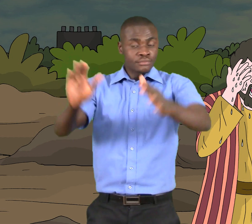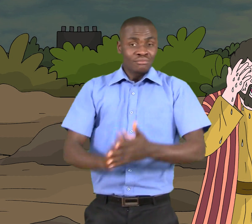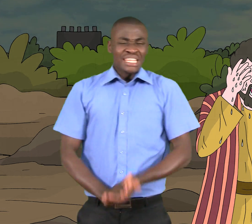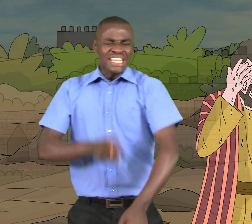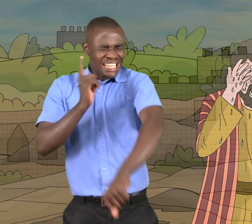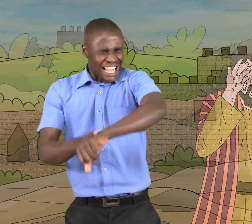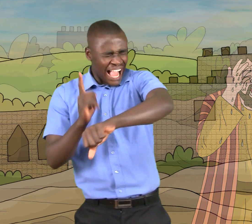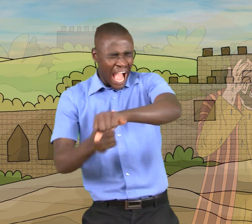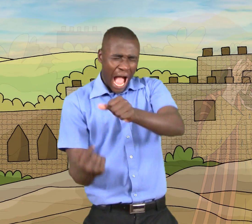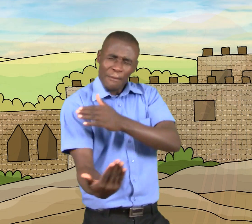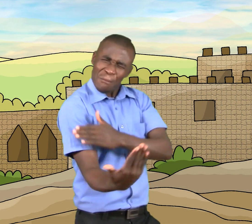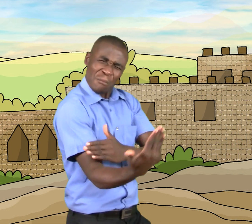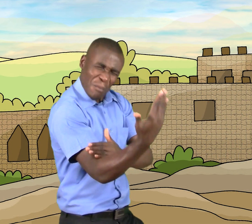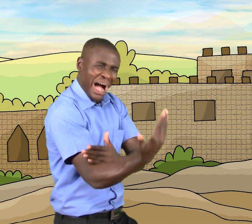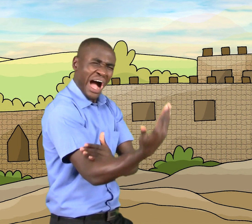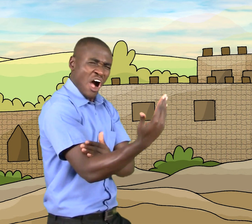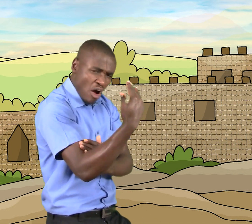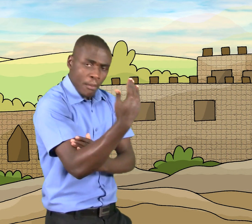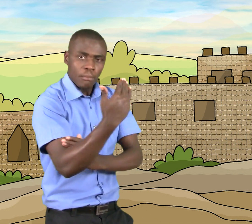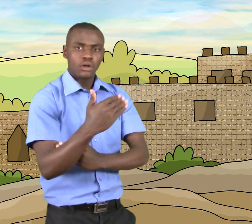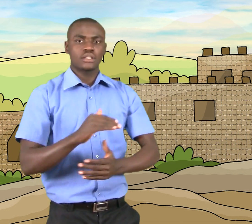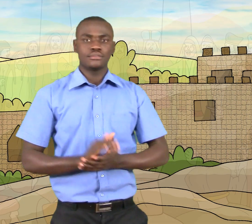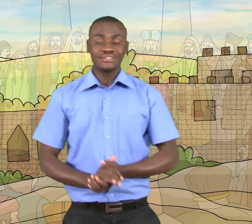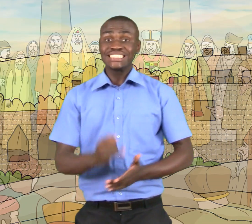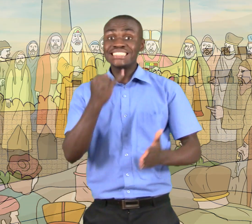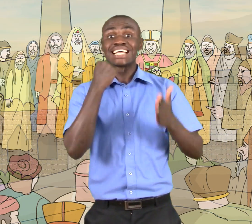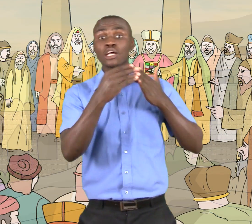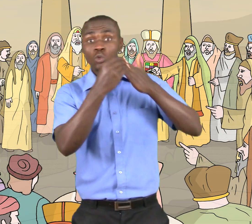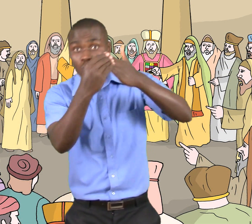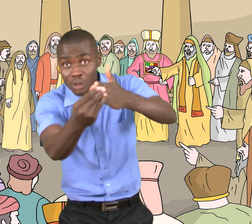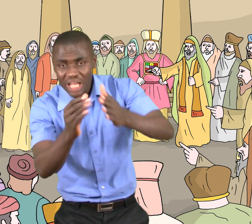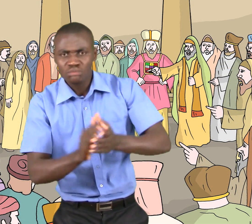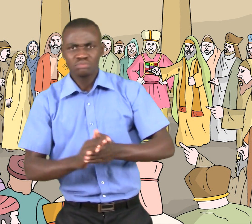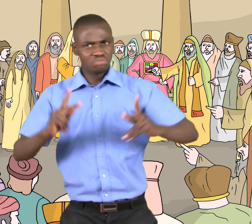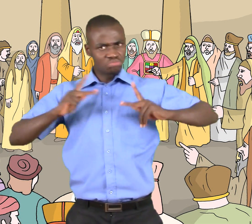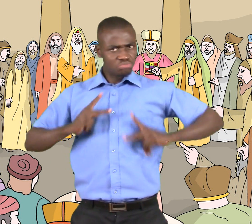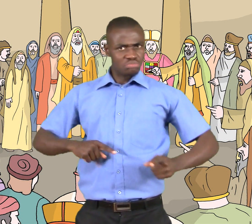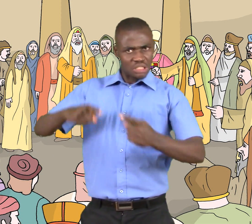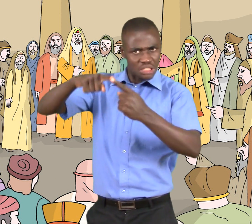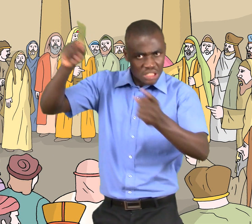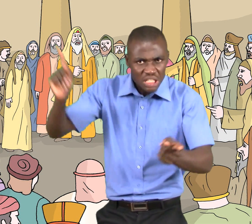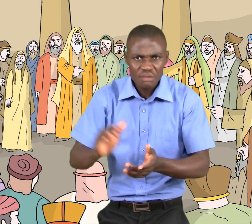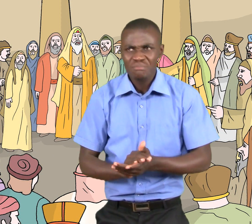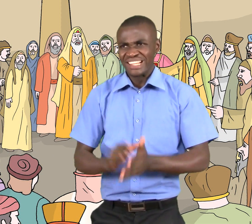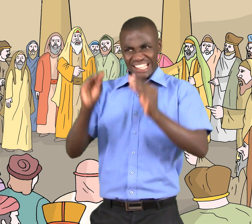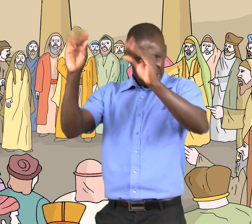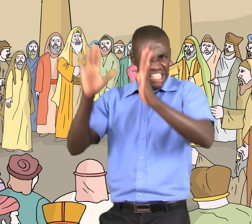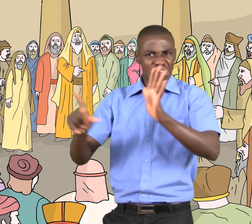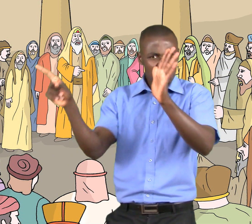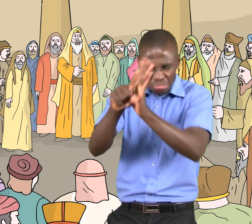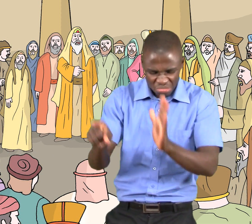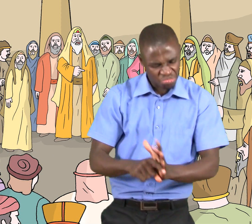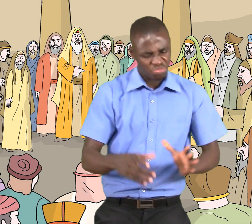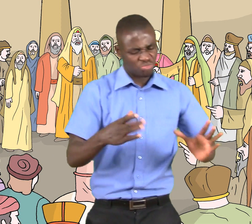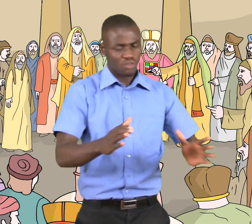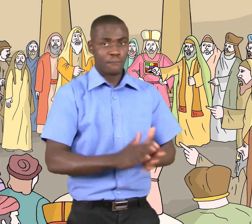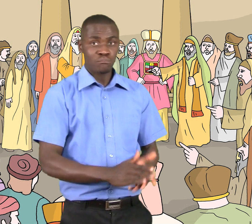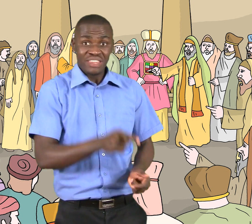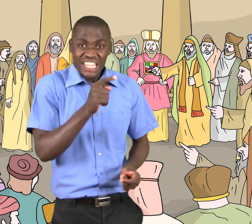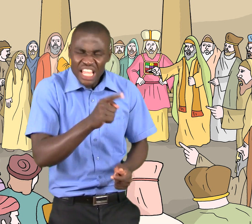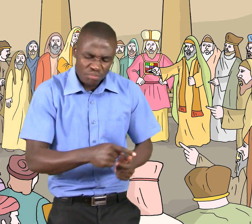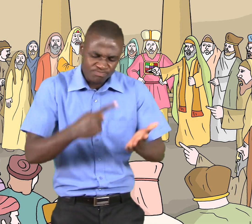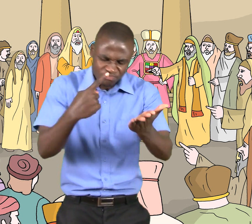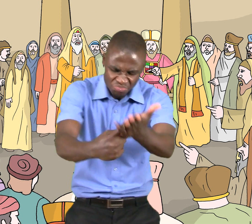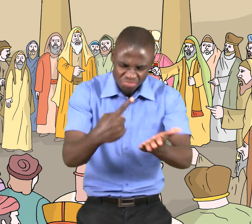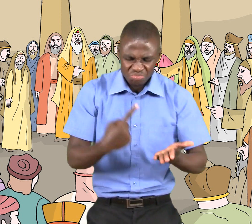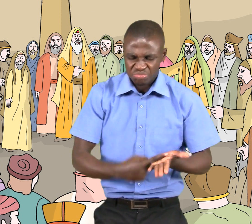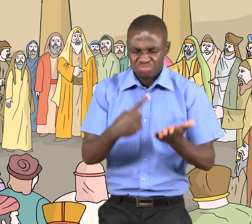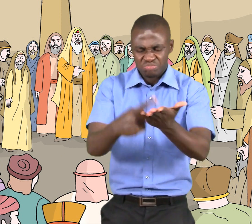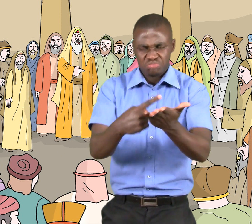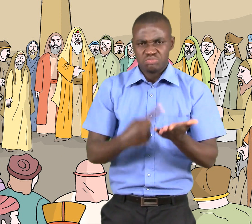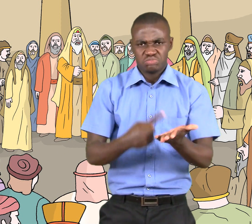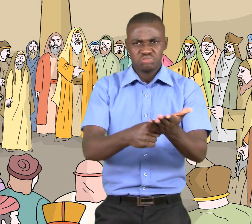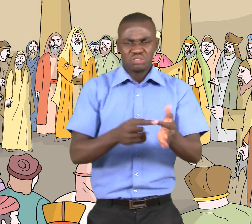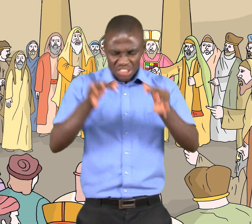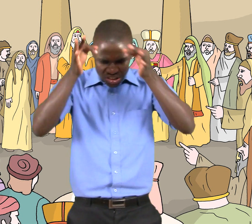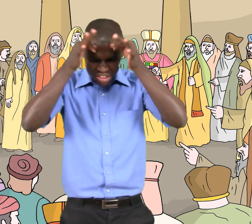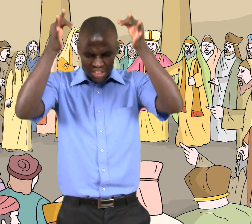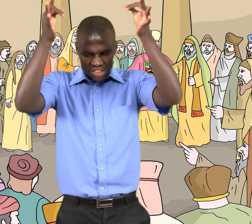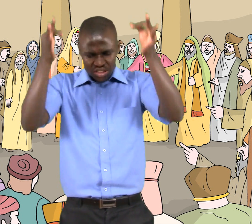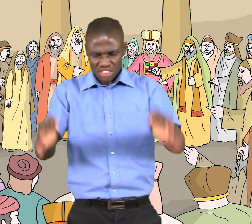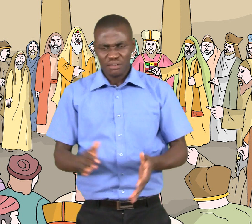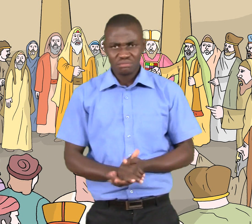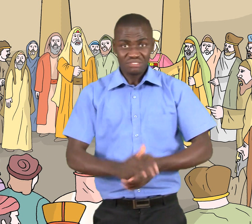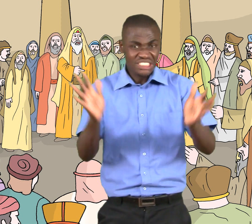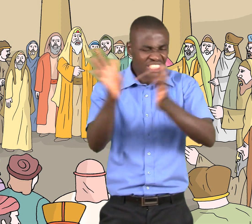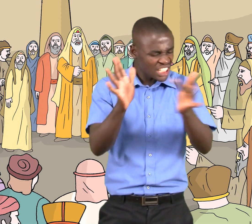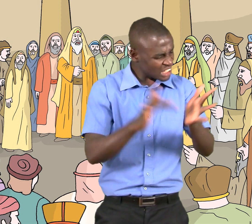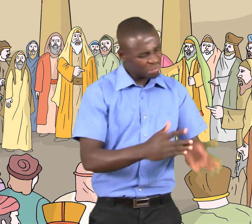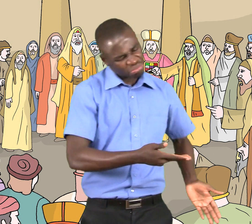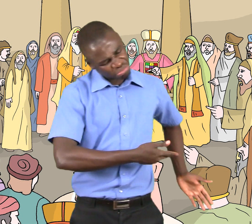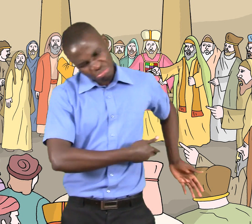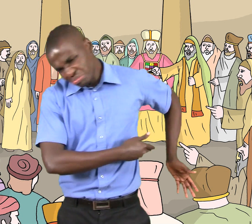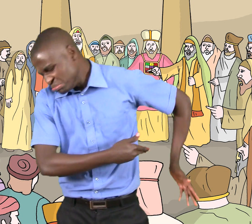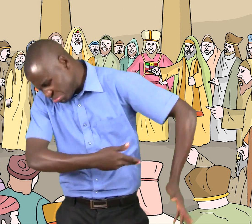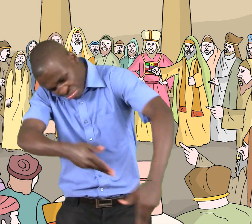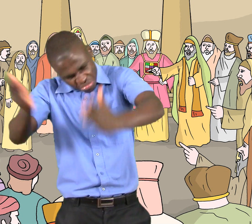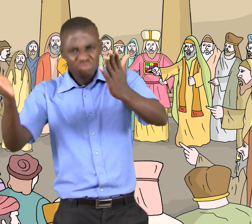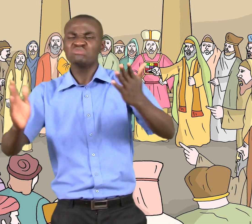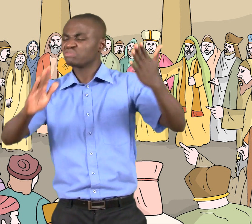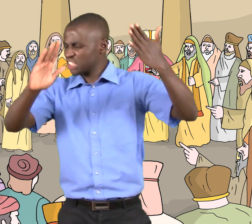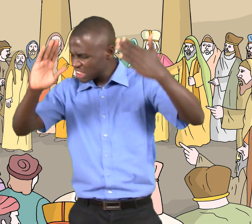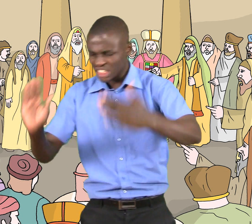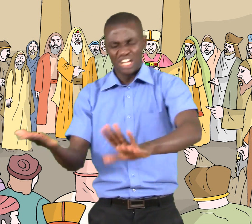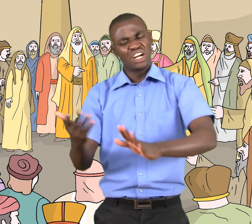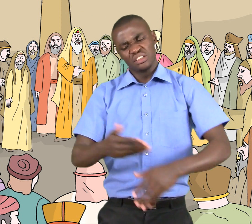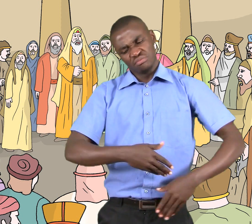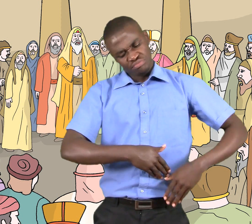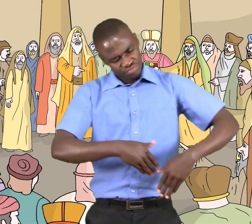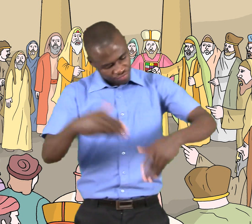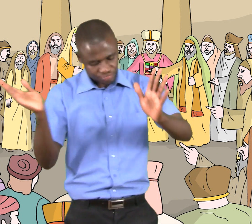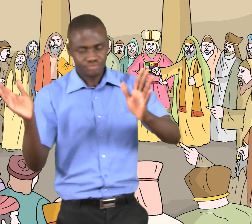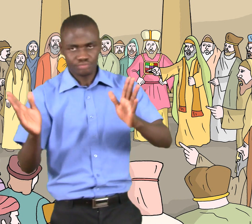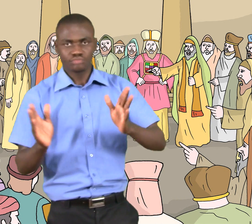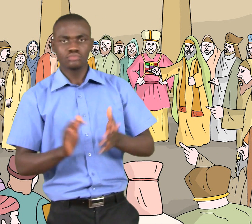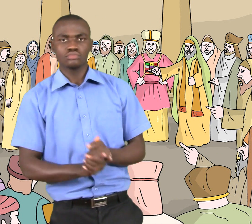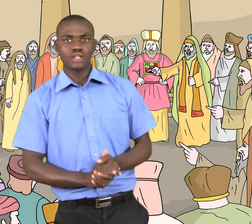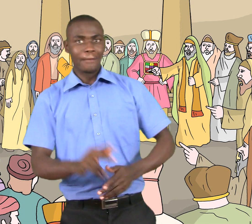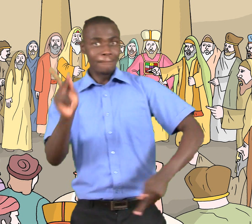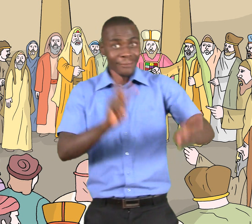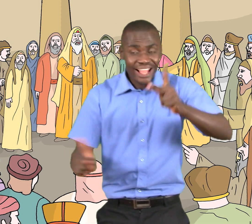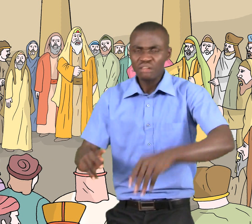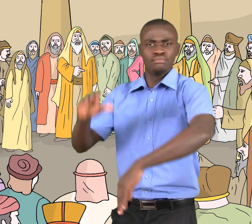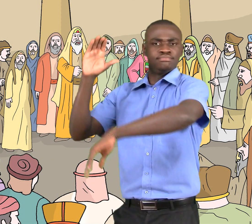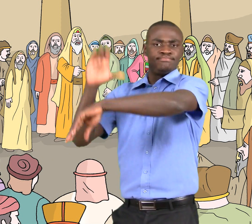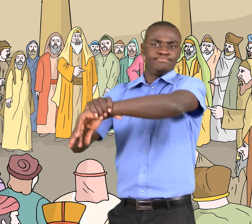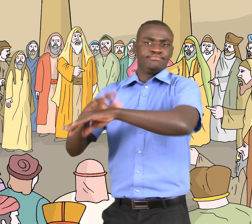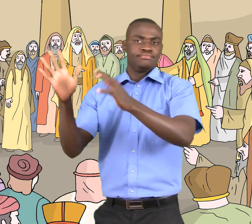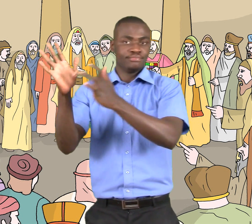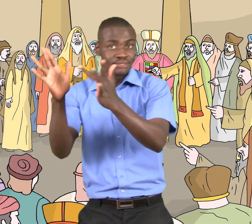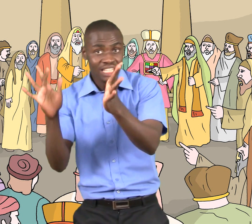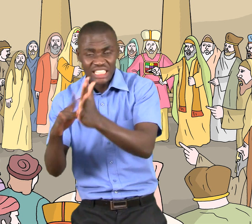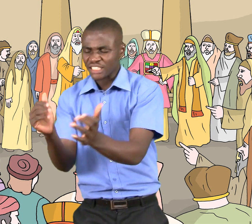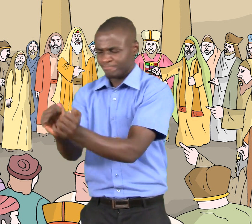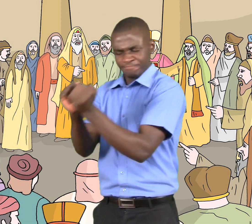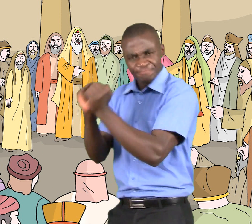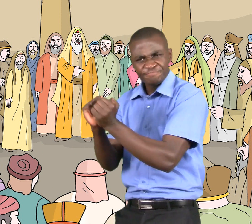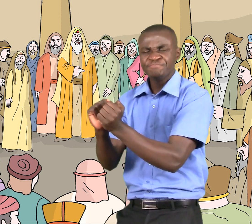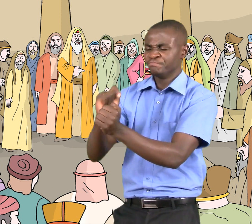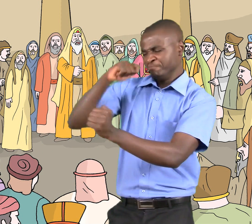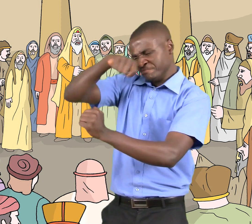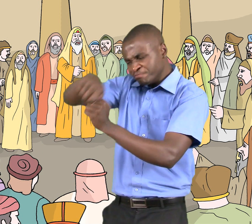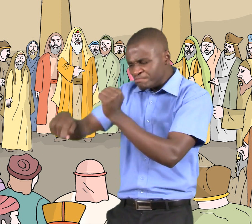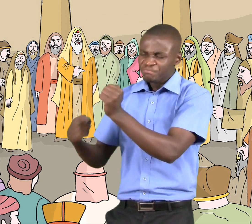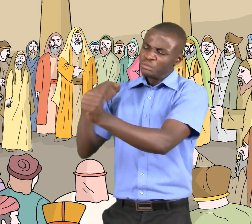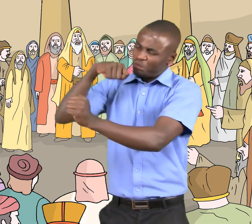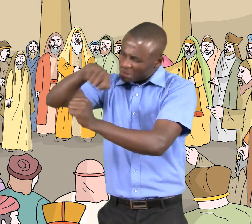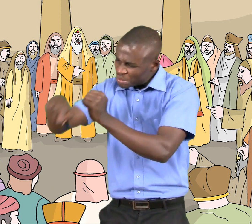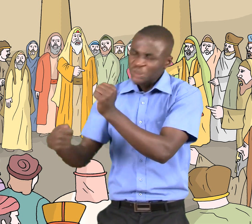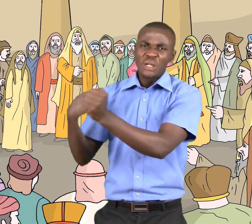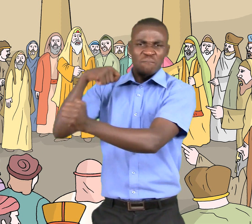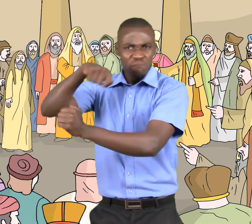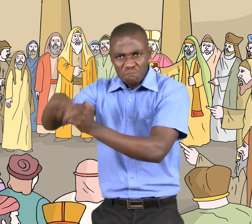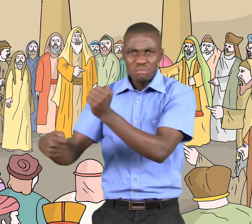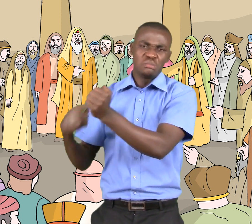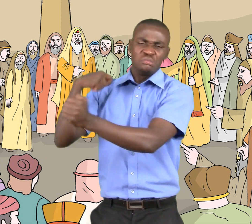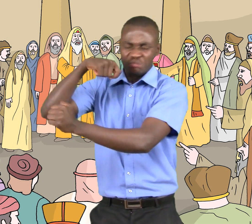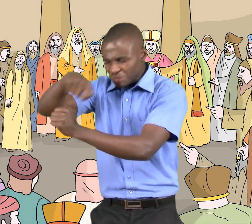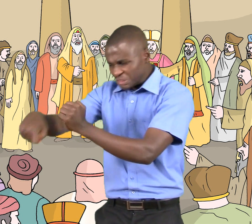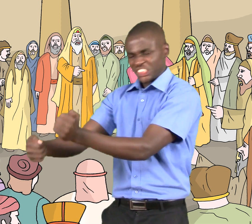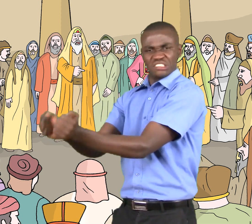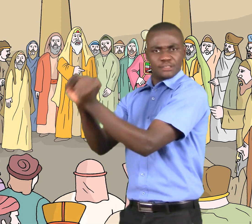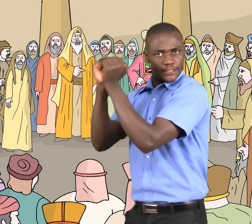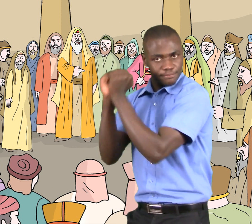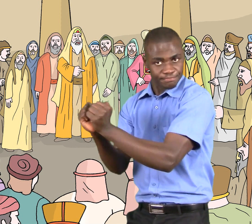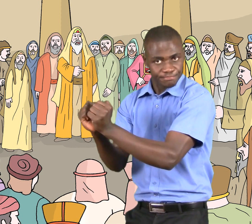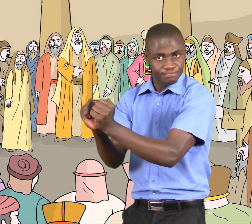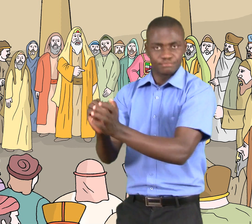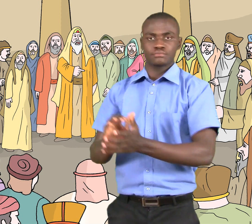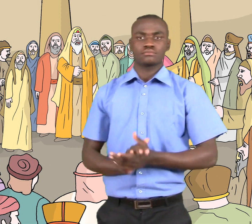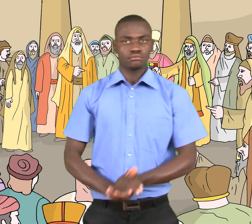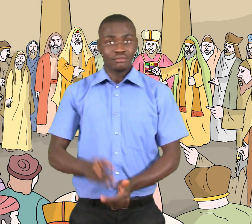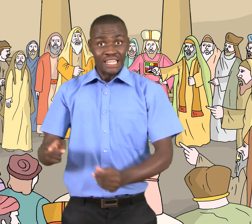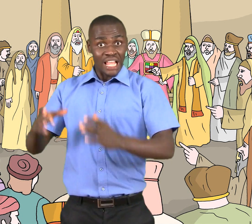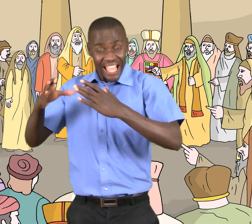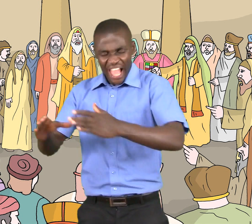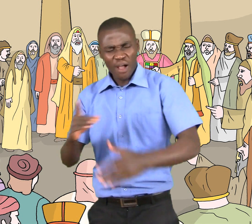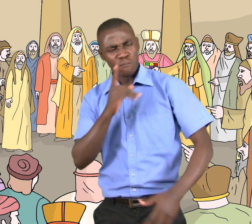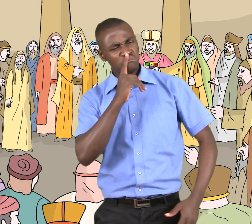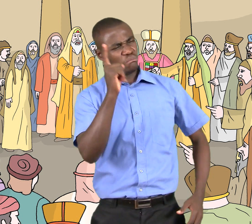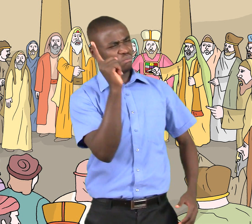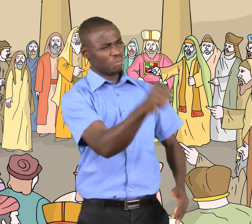When morning came, all the chief priests and elders of the people conspired against Jesus to put Him to death.